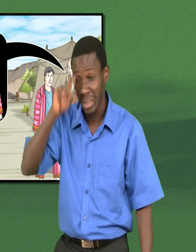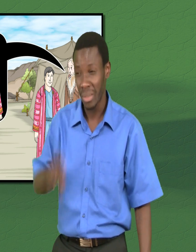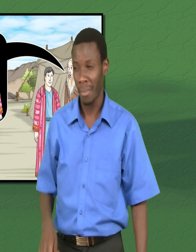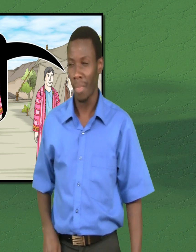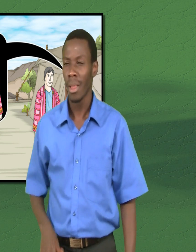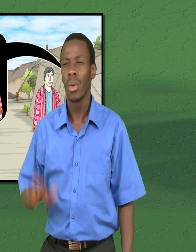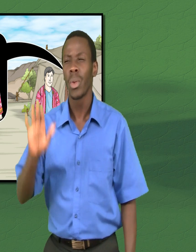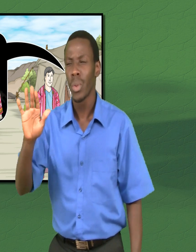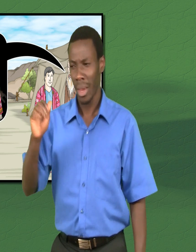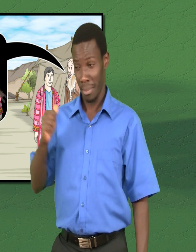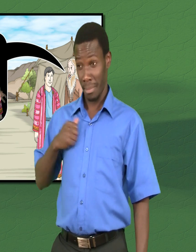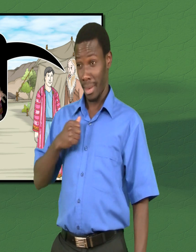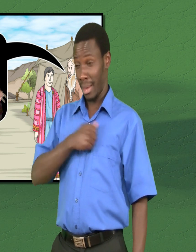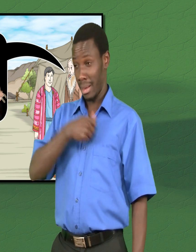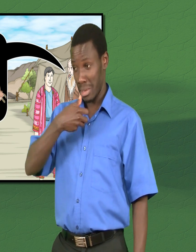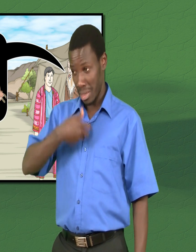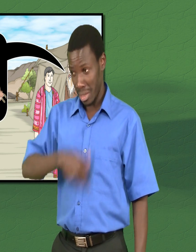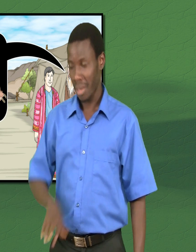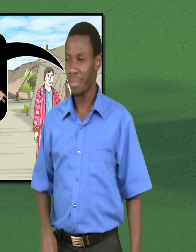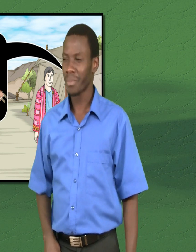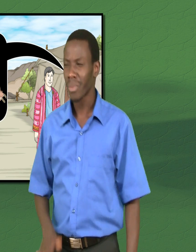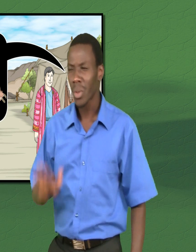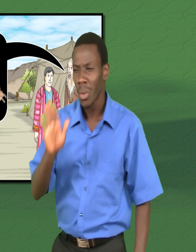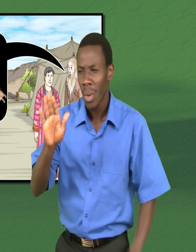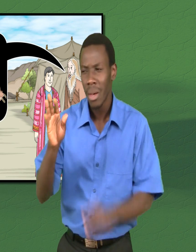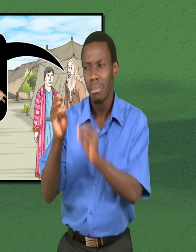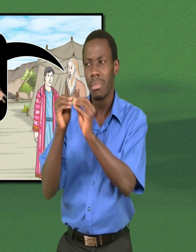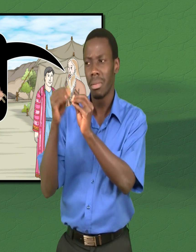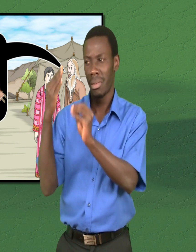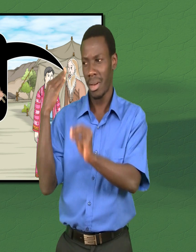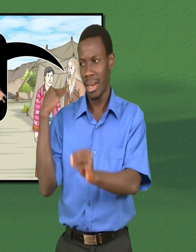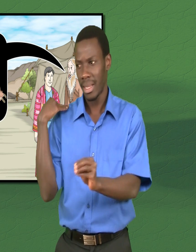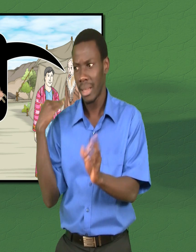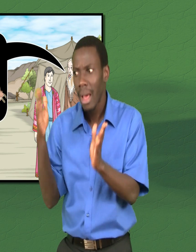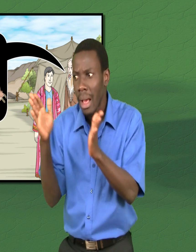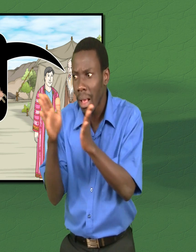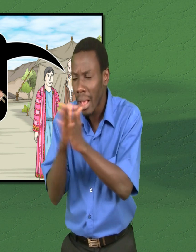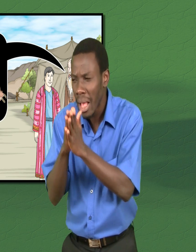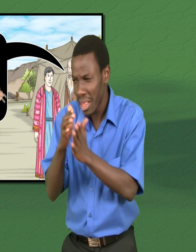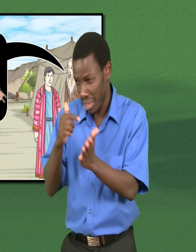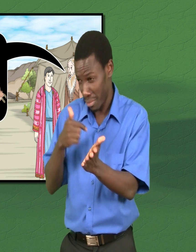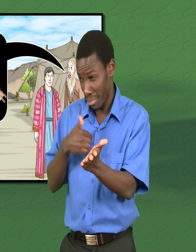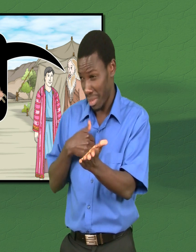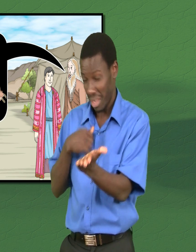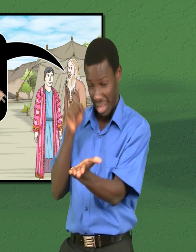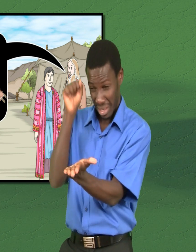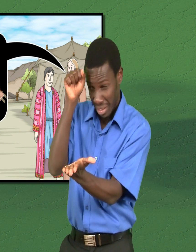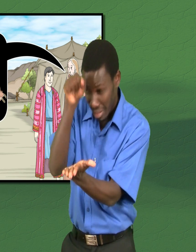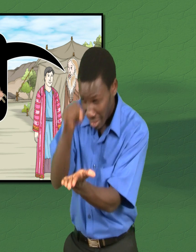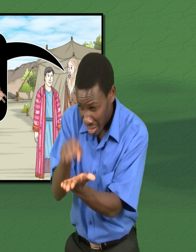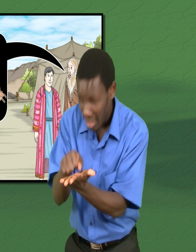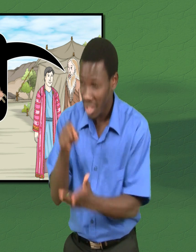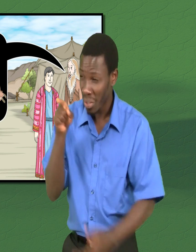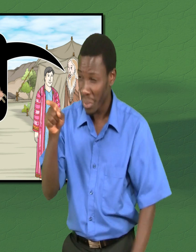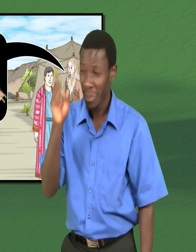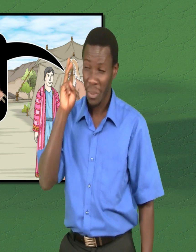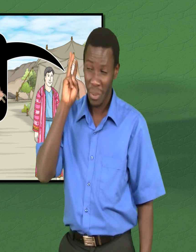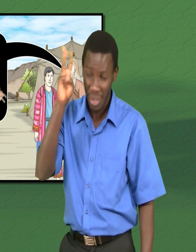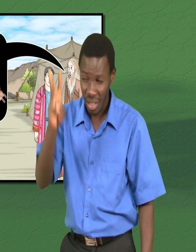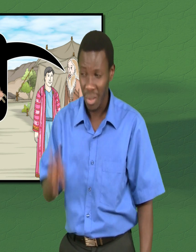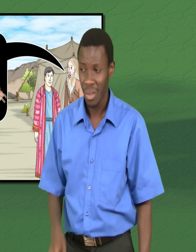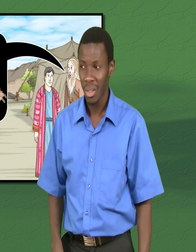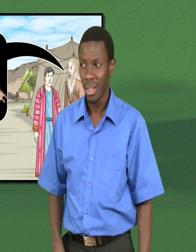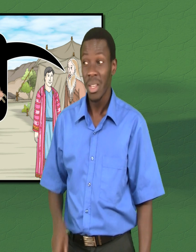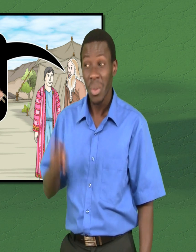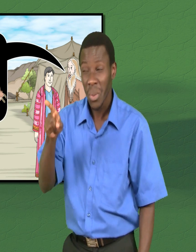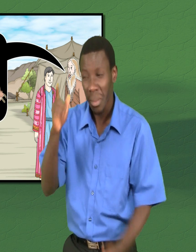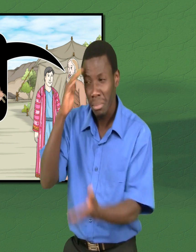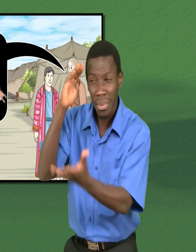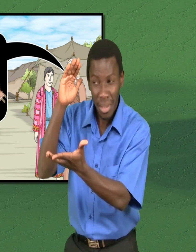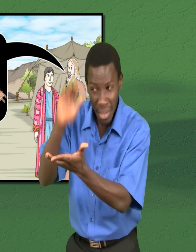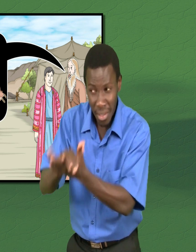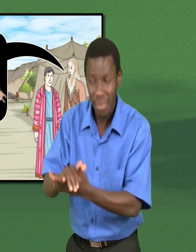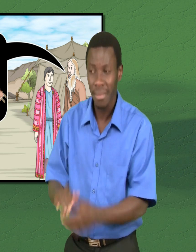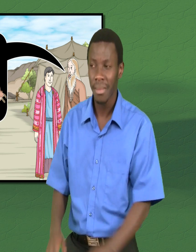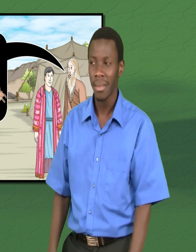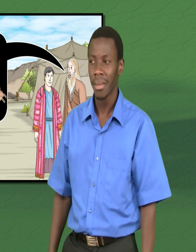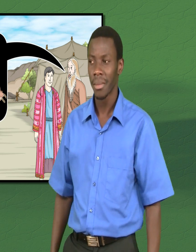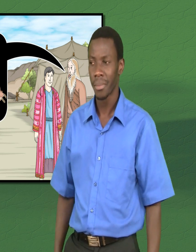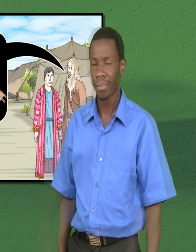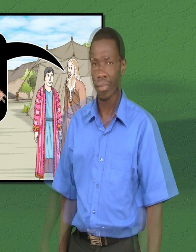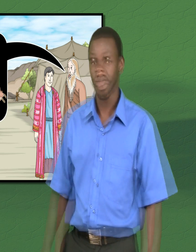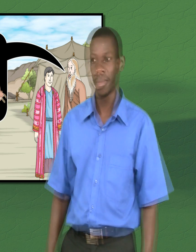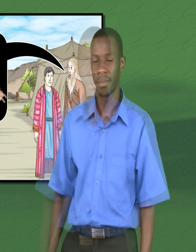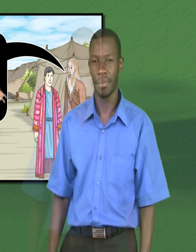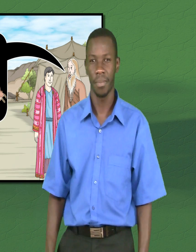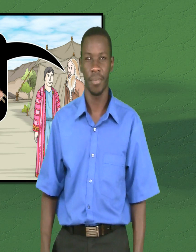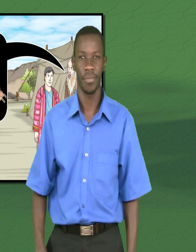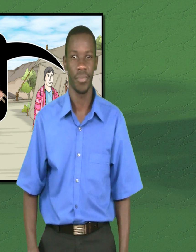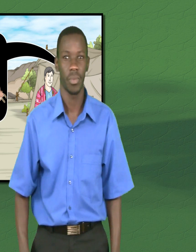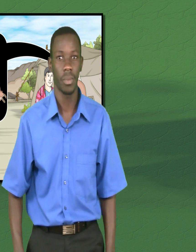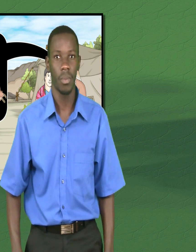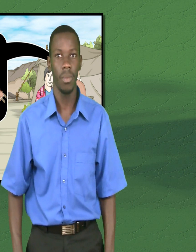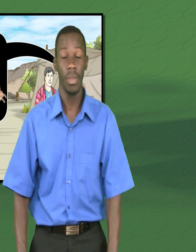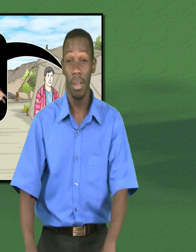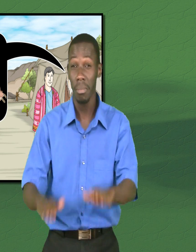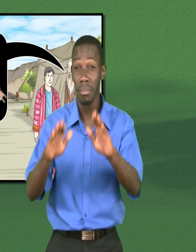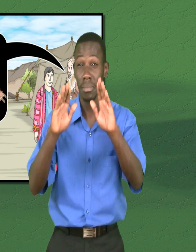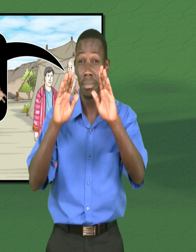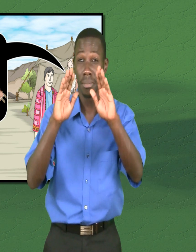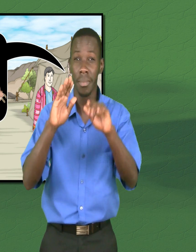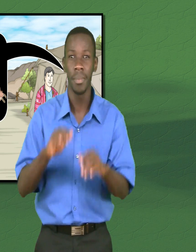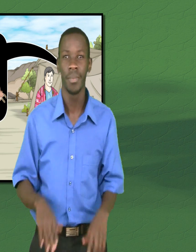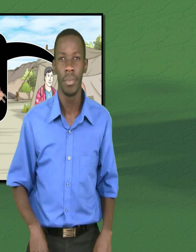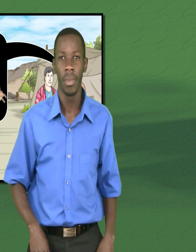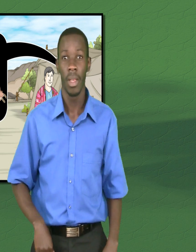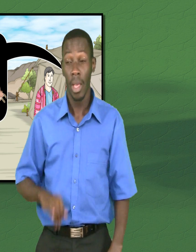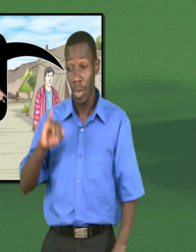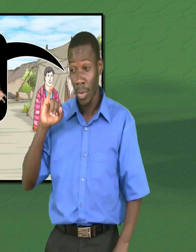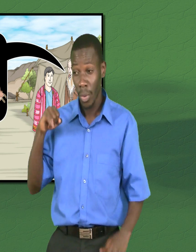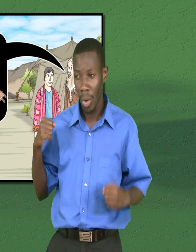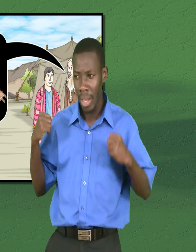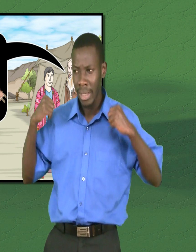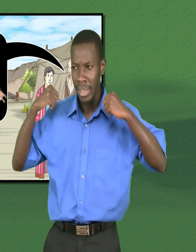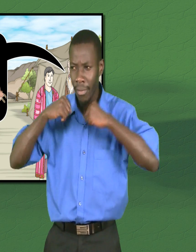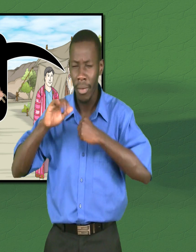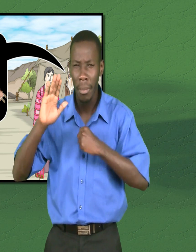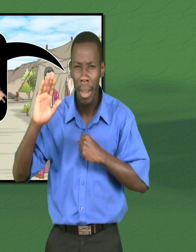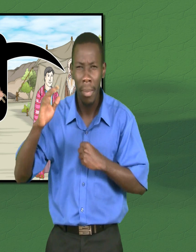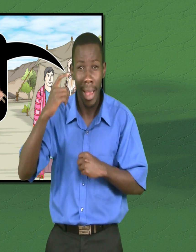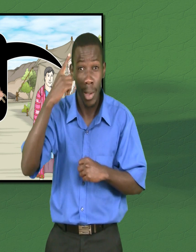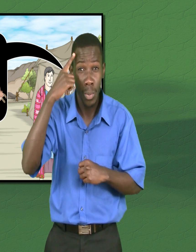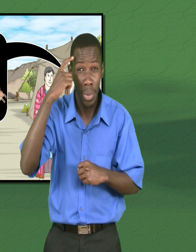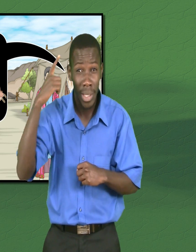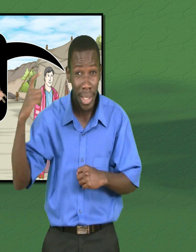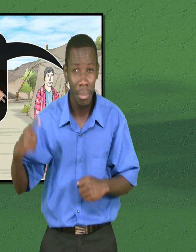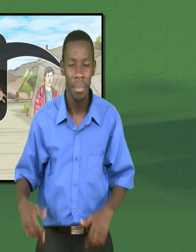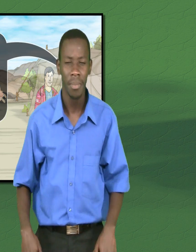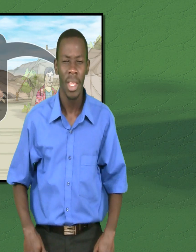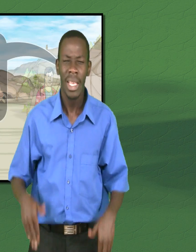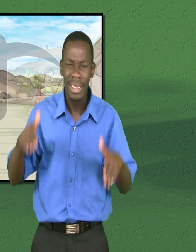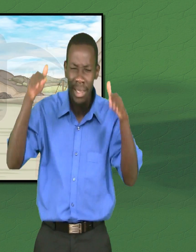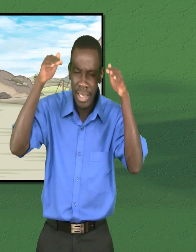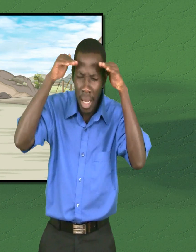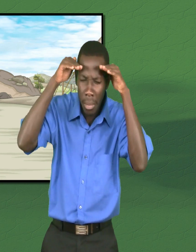Will your mother and brothers and I actually come and bow down to the ground before you?”